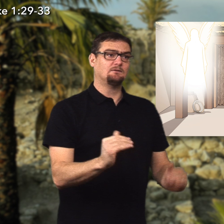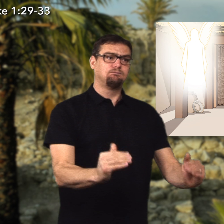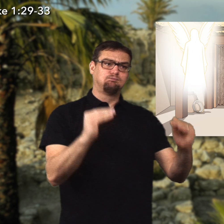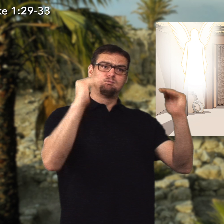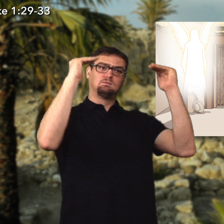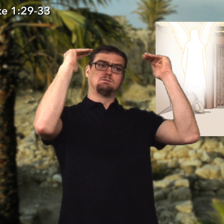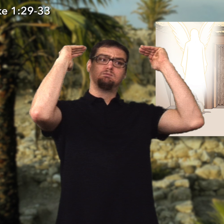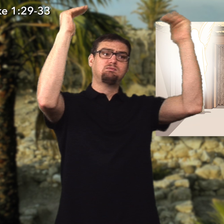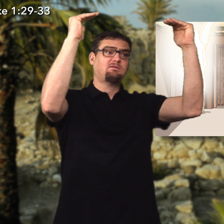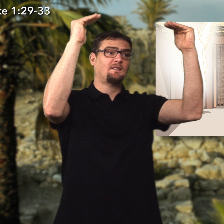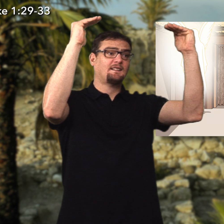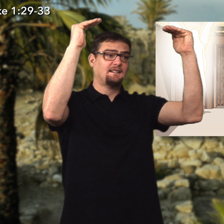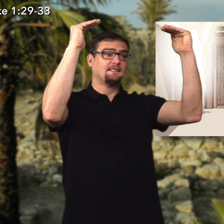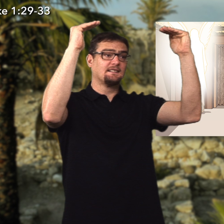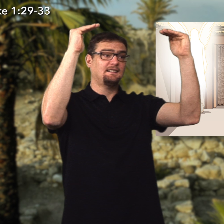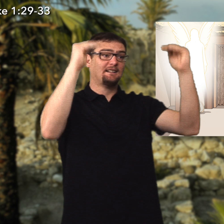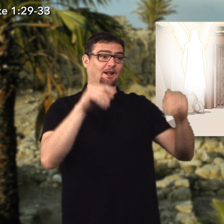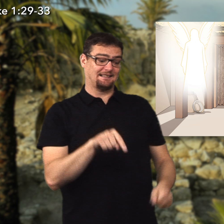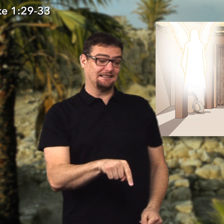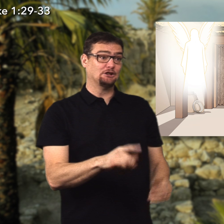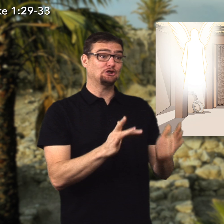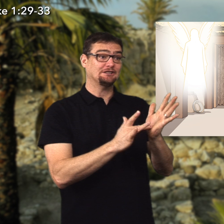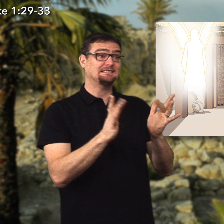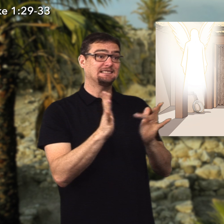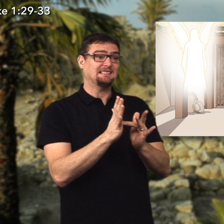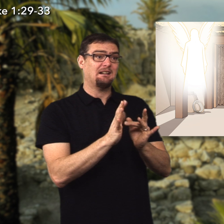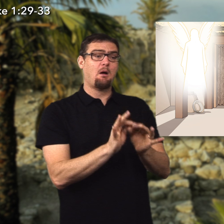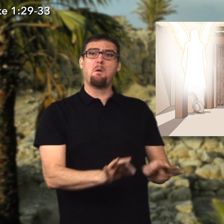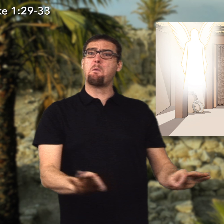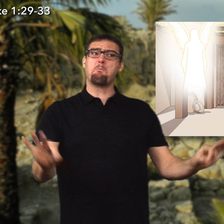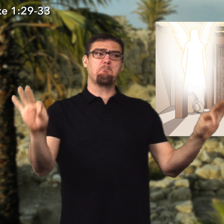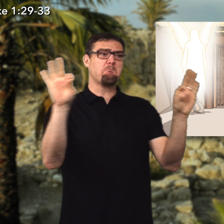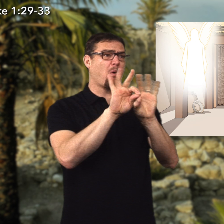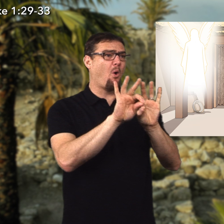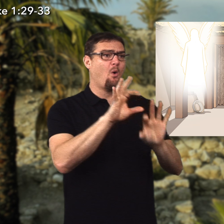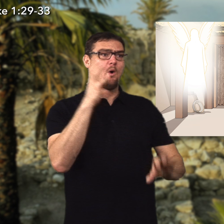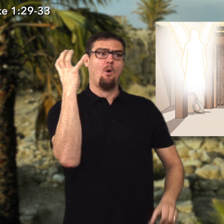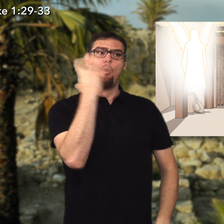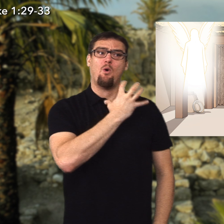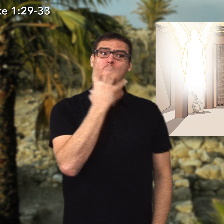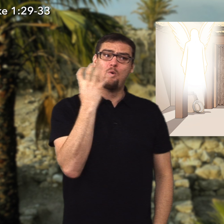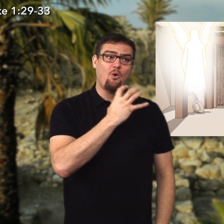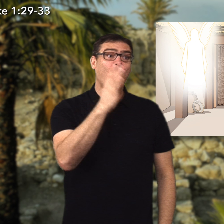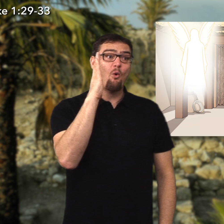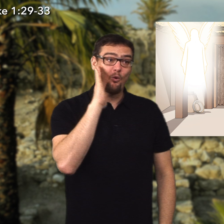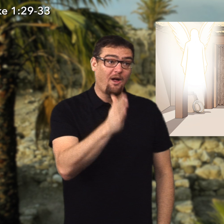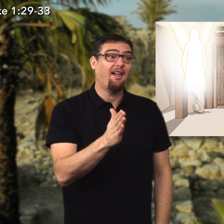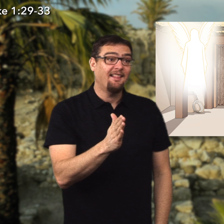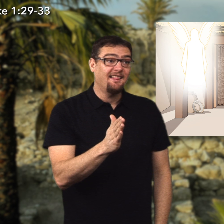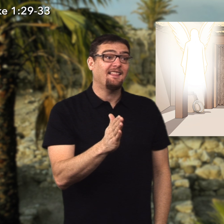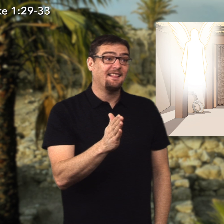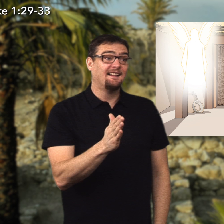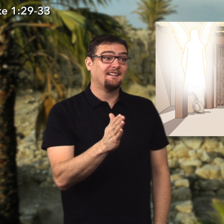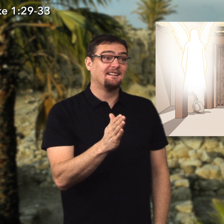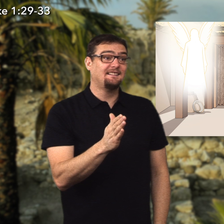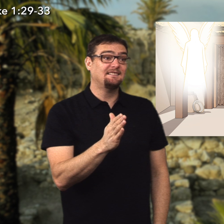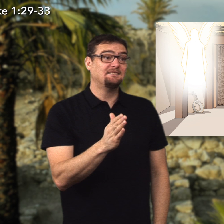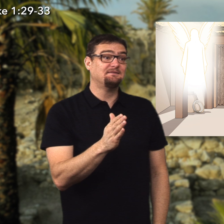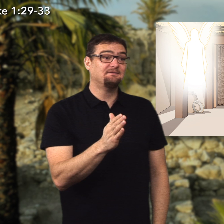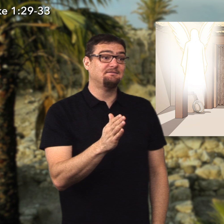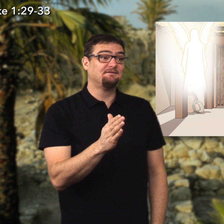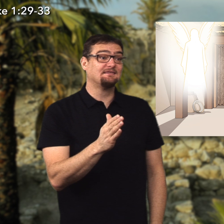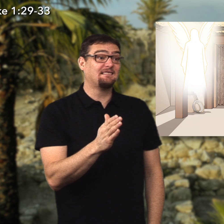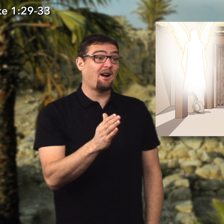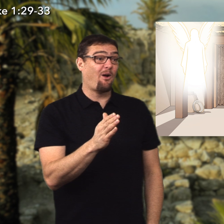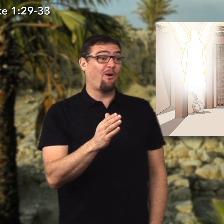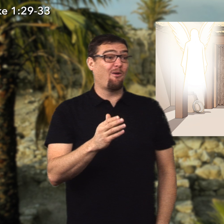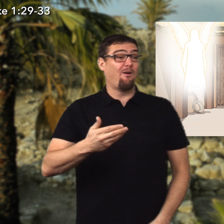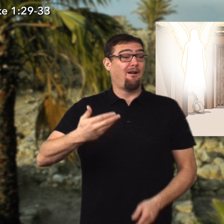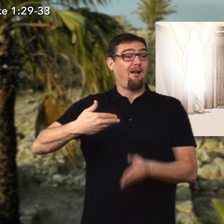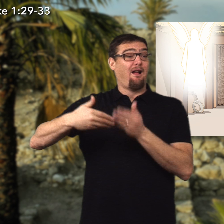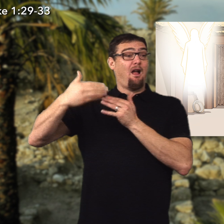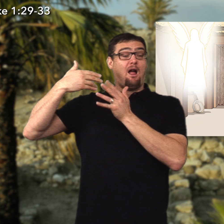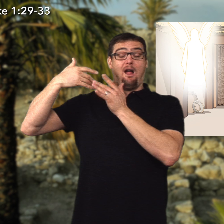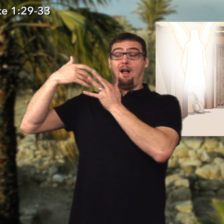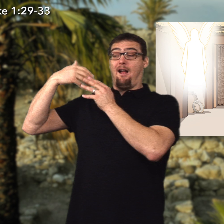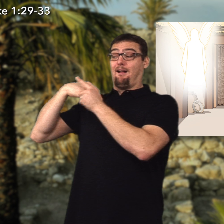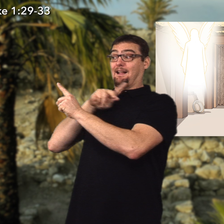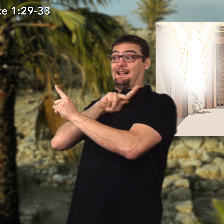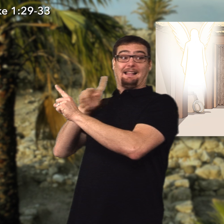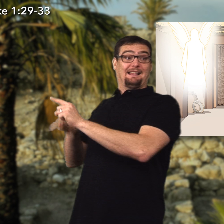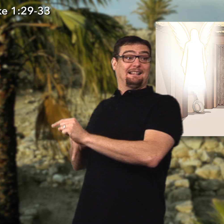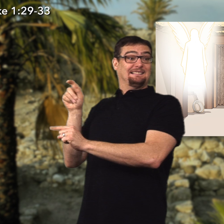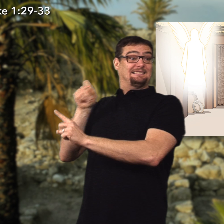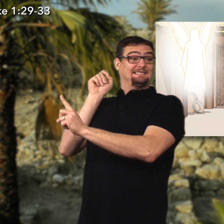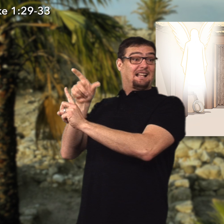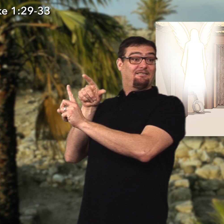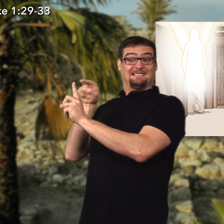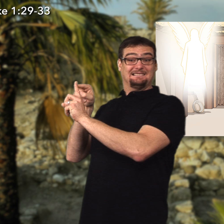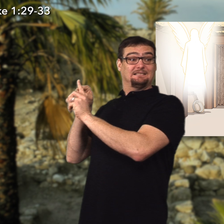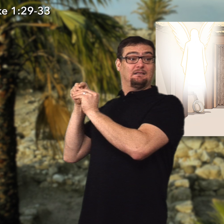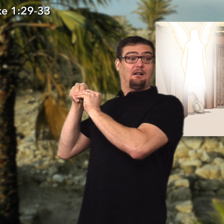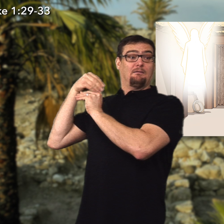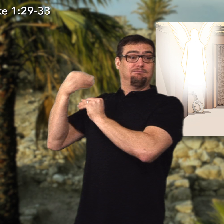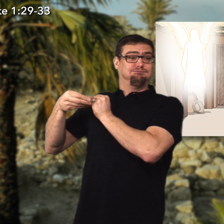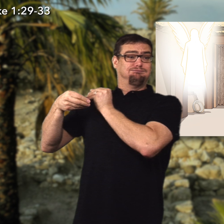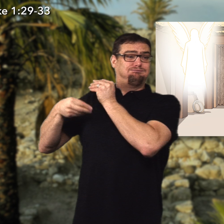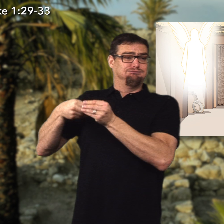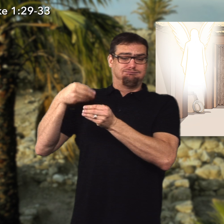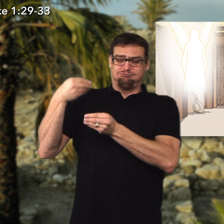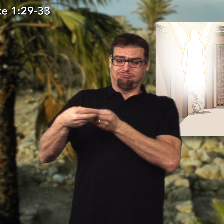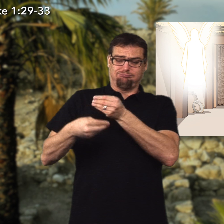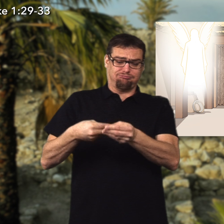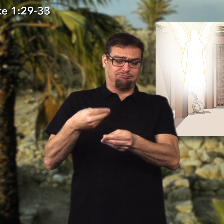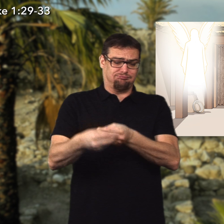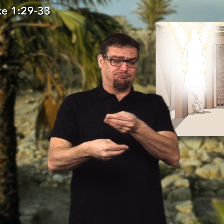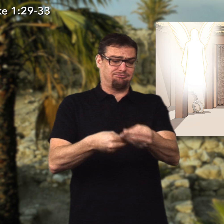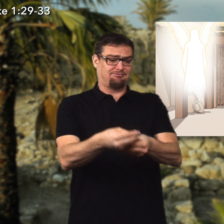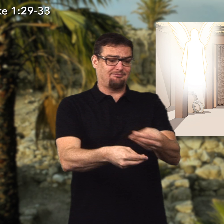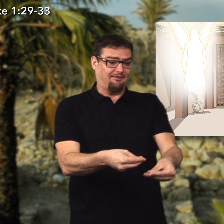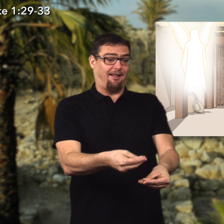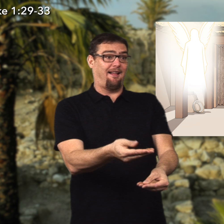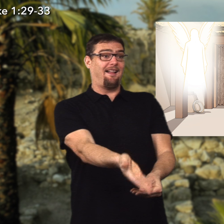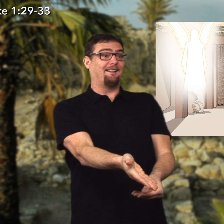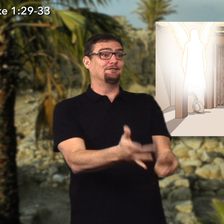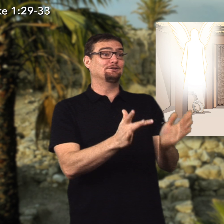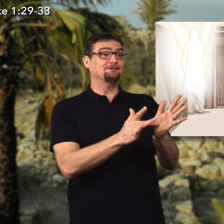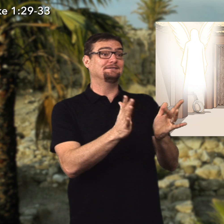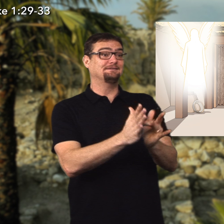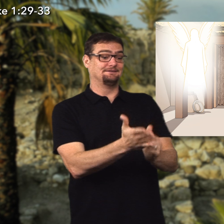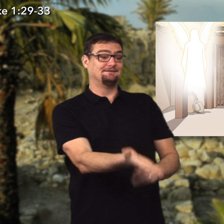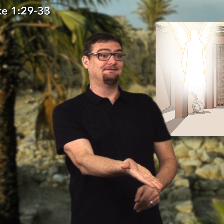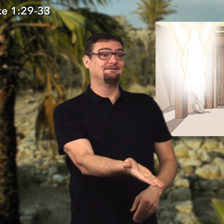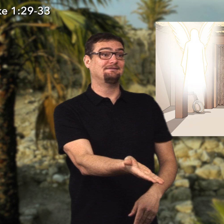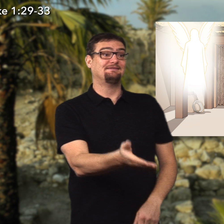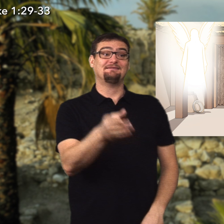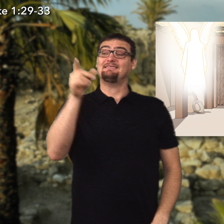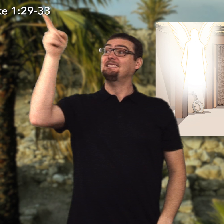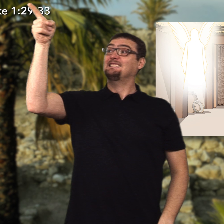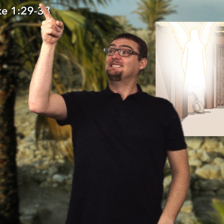He will be great and will be called the Son of the Most High.